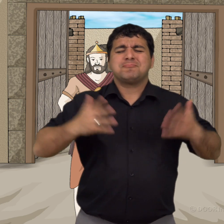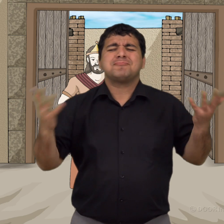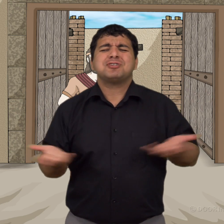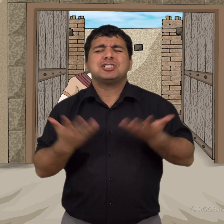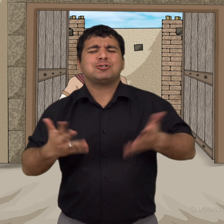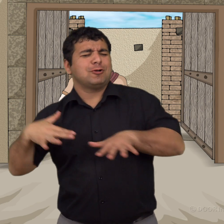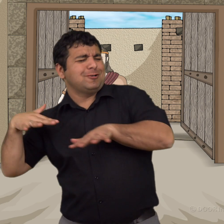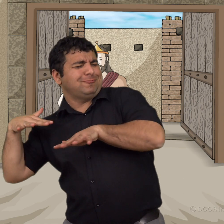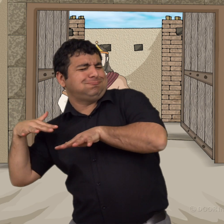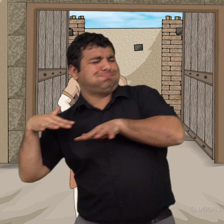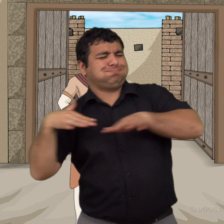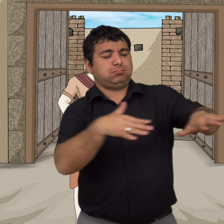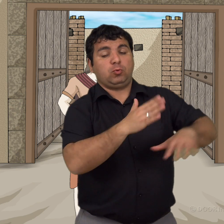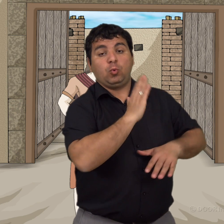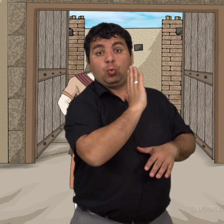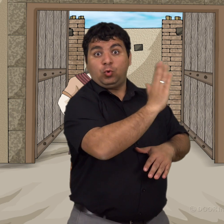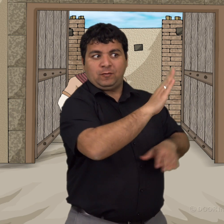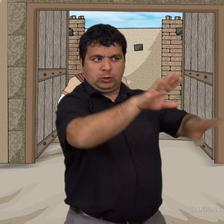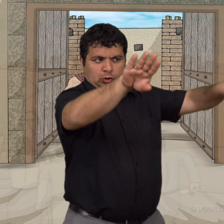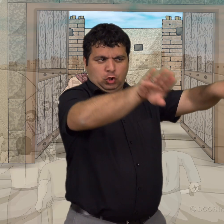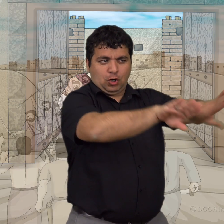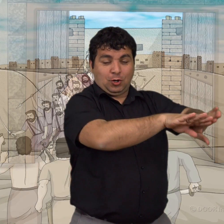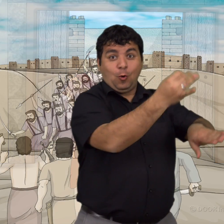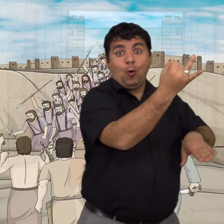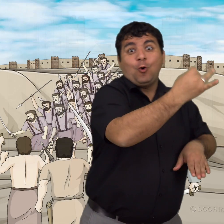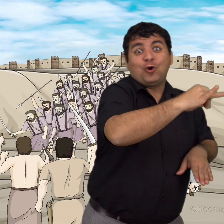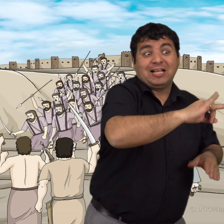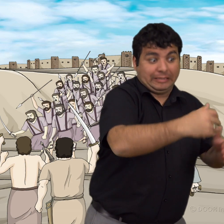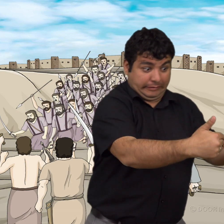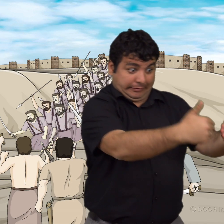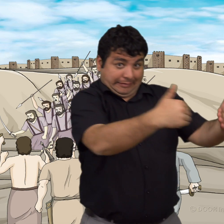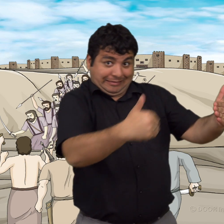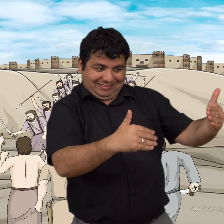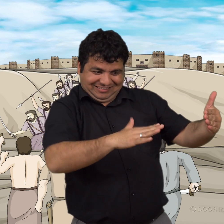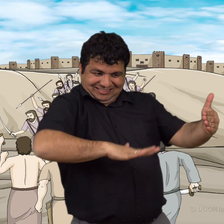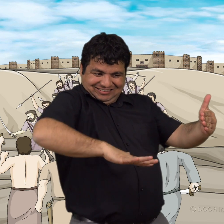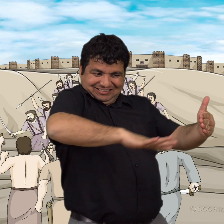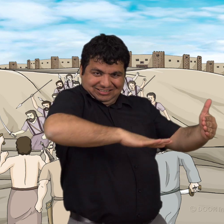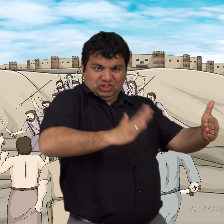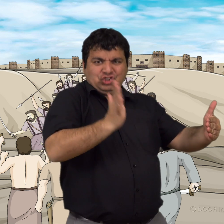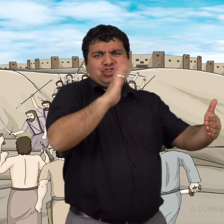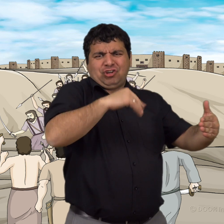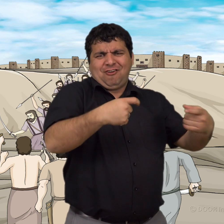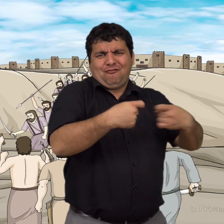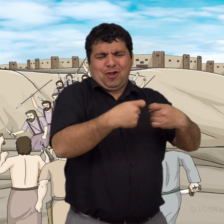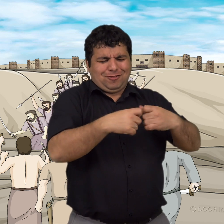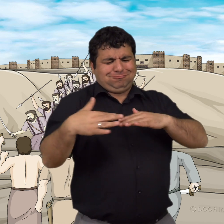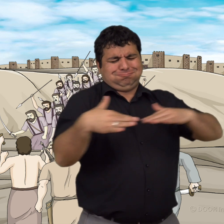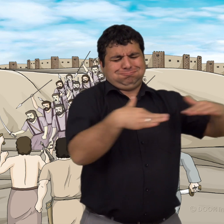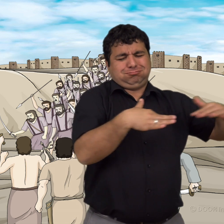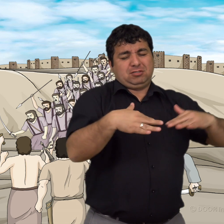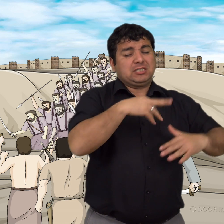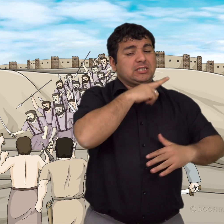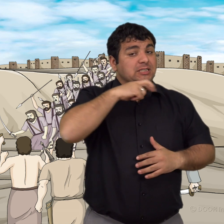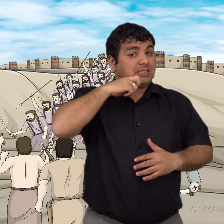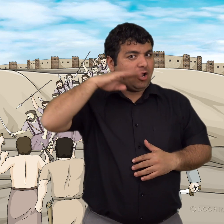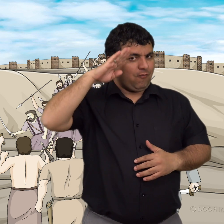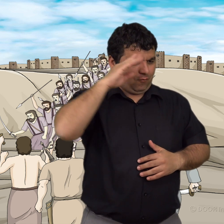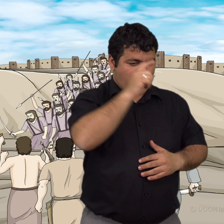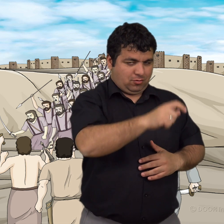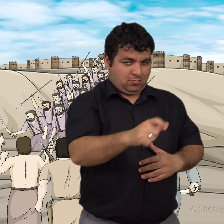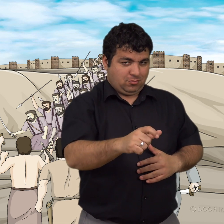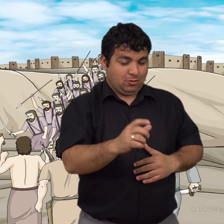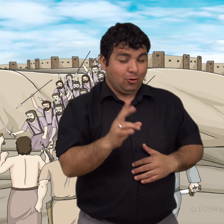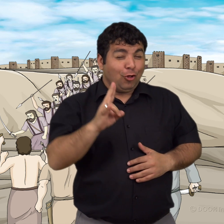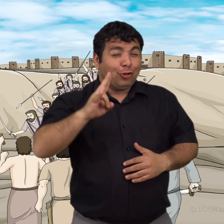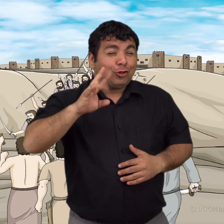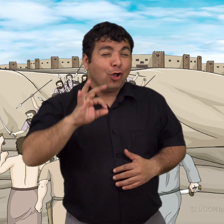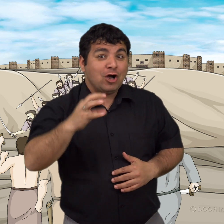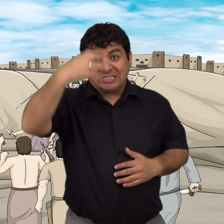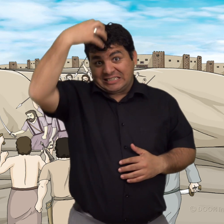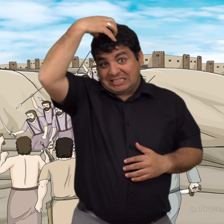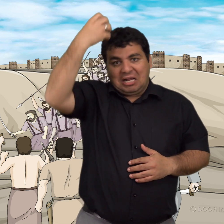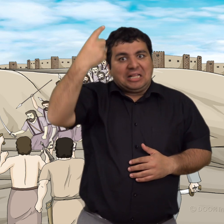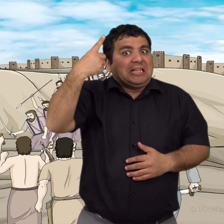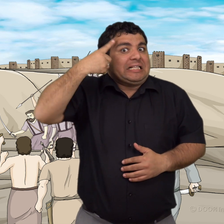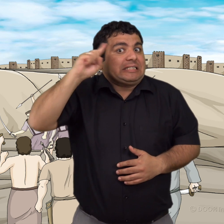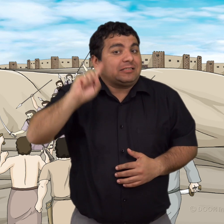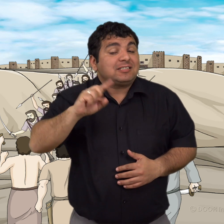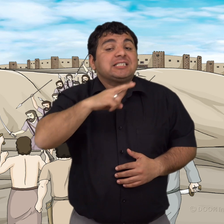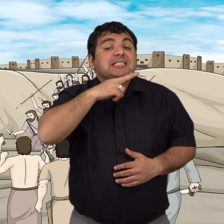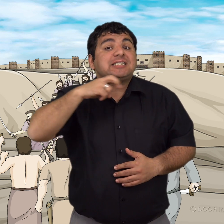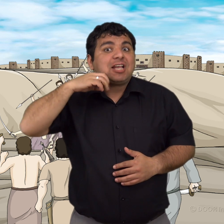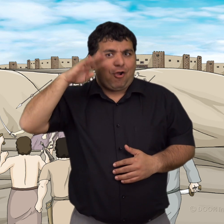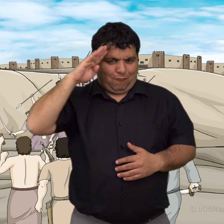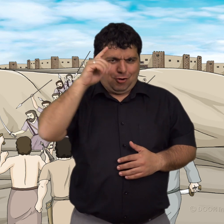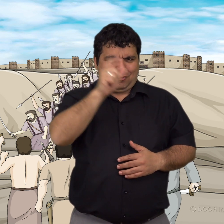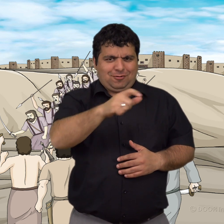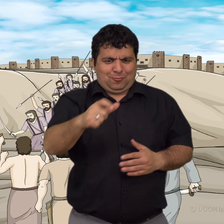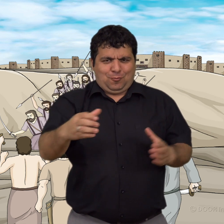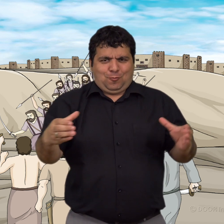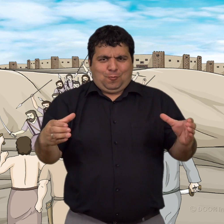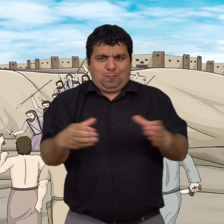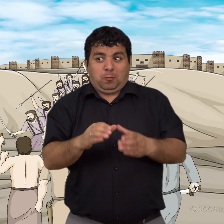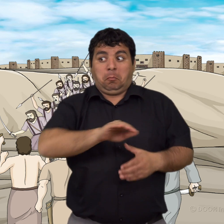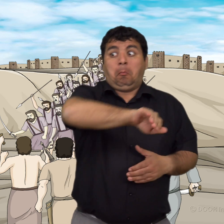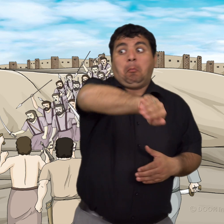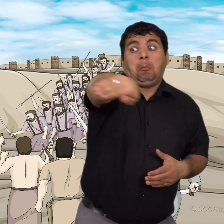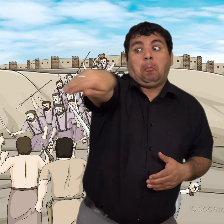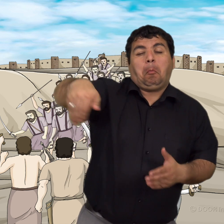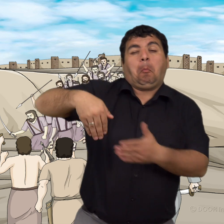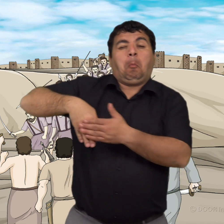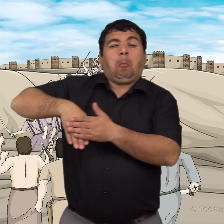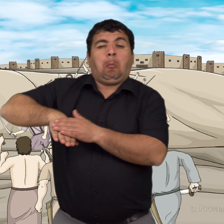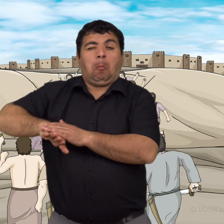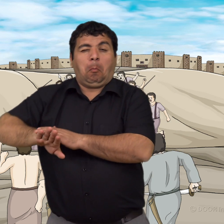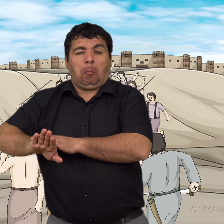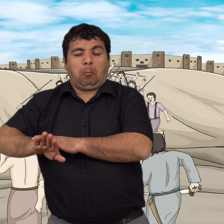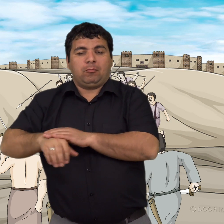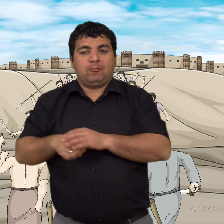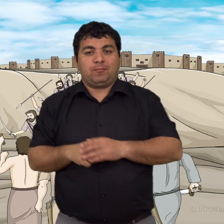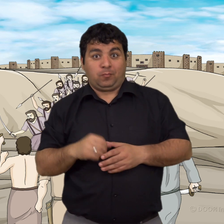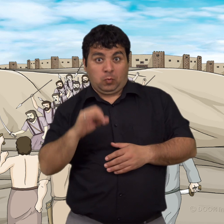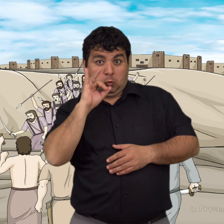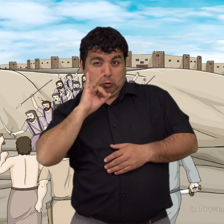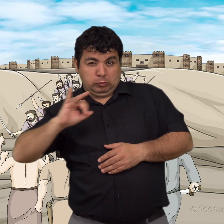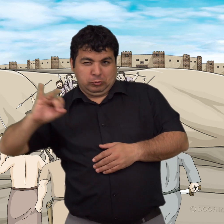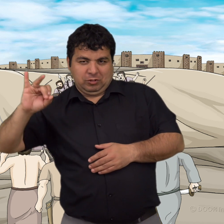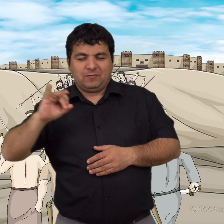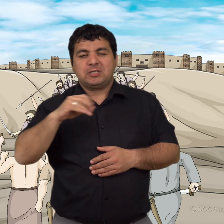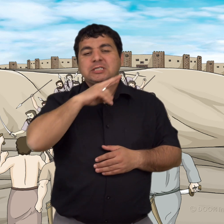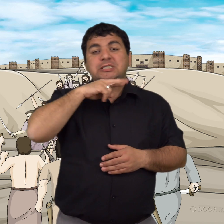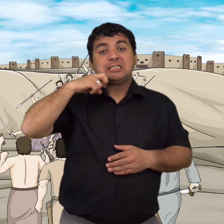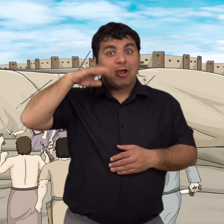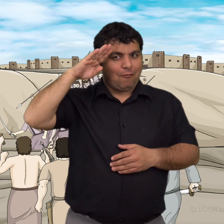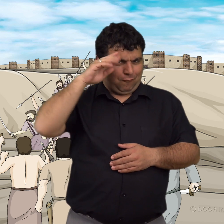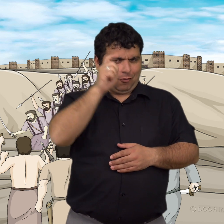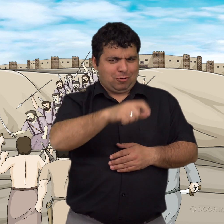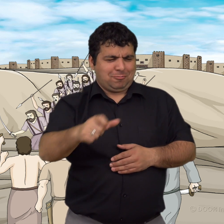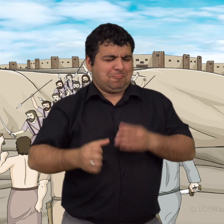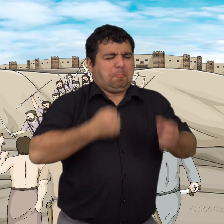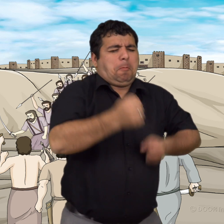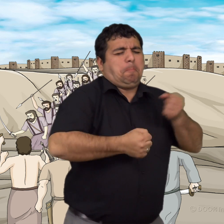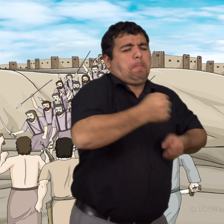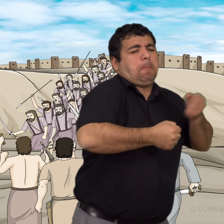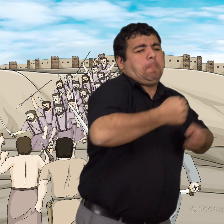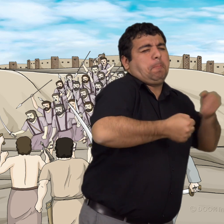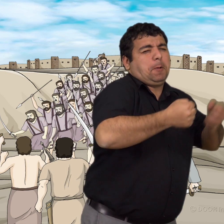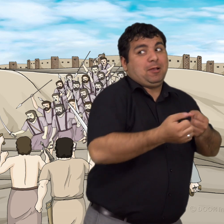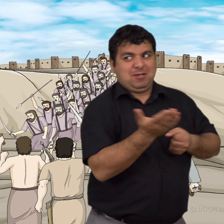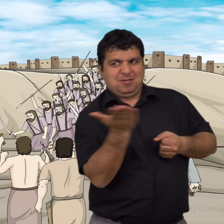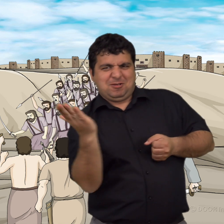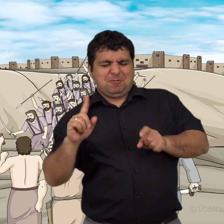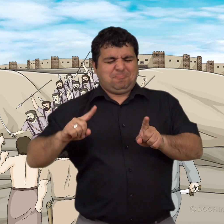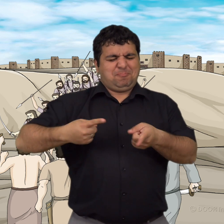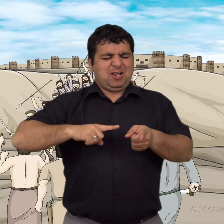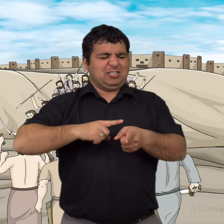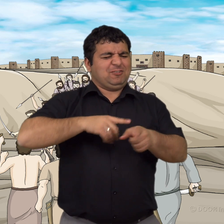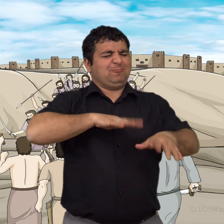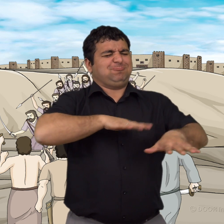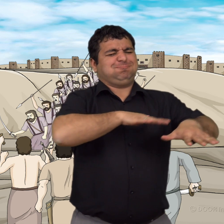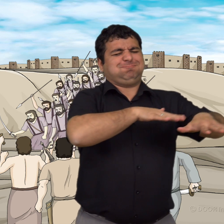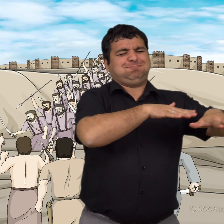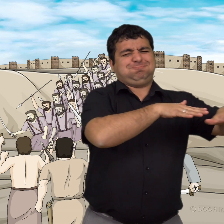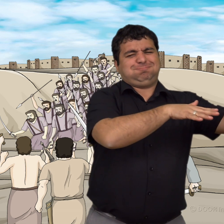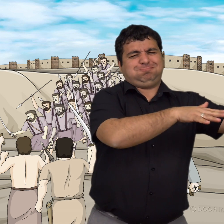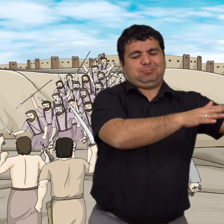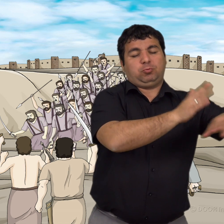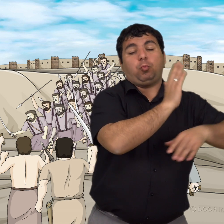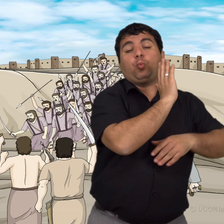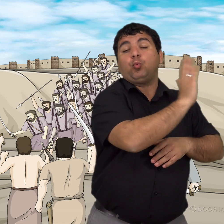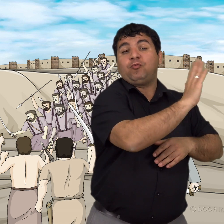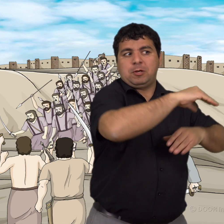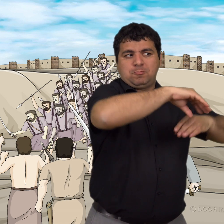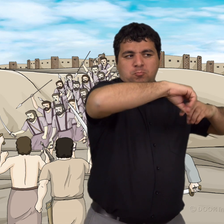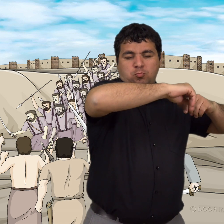Joshua and all Israel let themselves be beaten back before them, and they fled toward the wilderness.